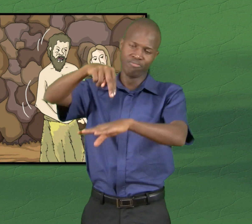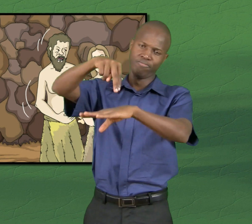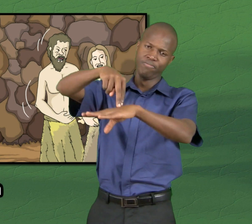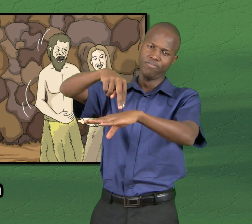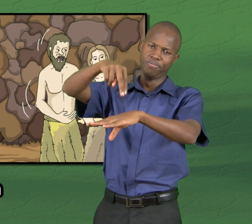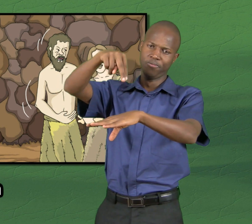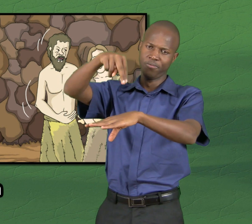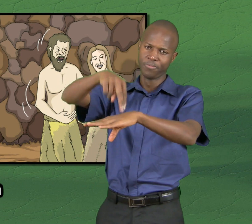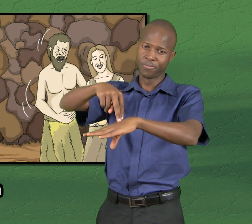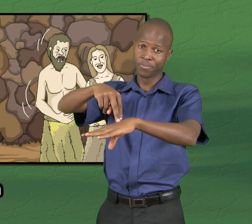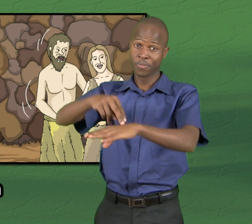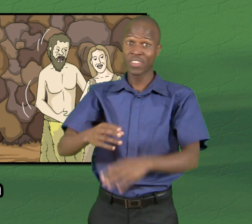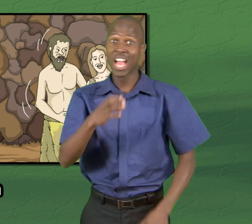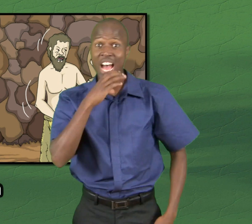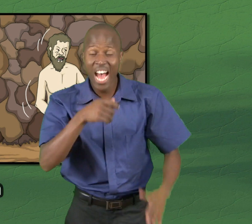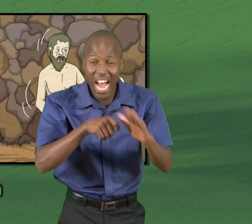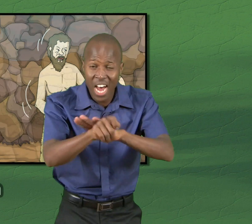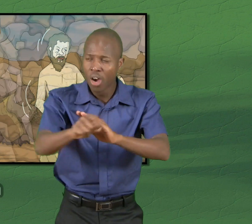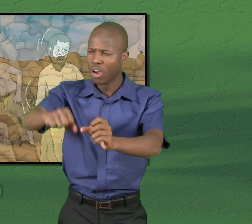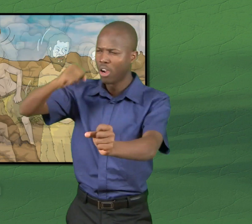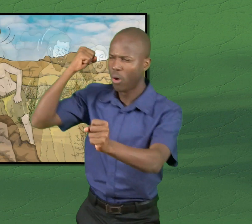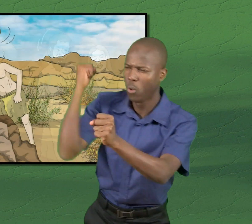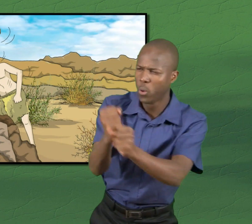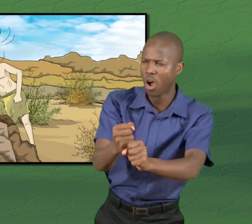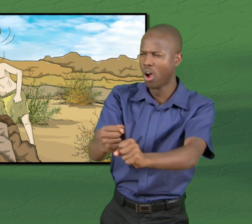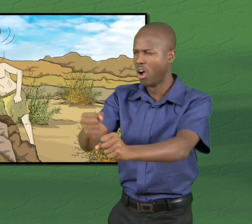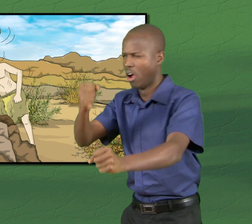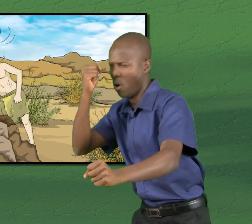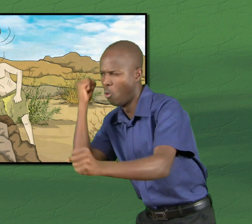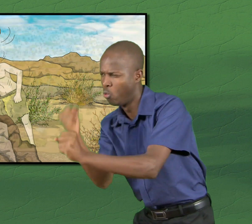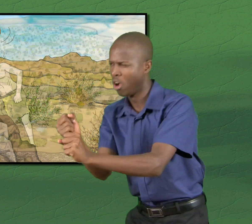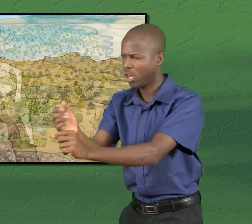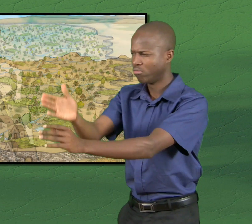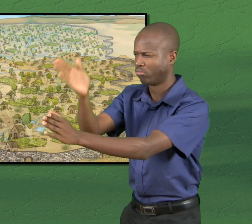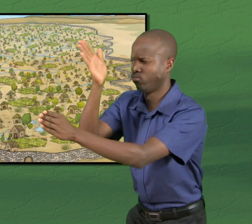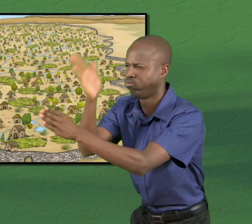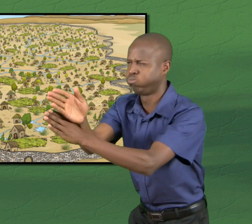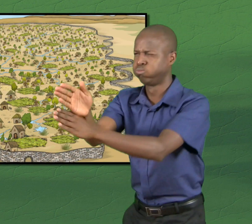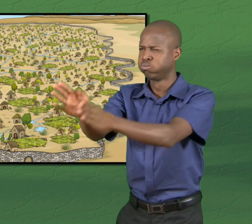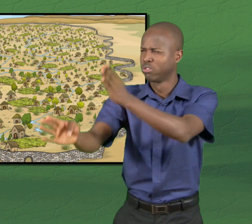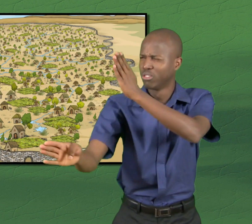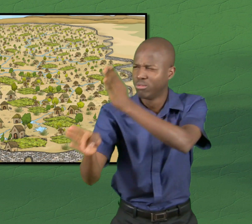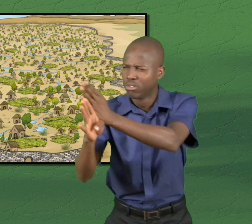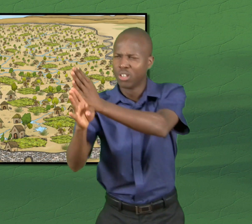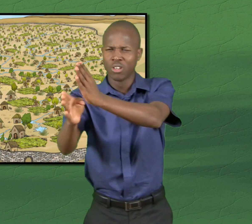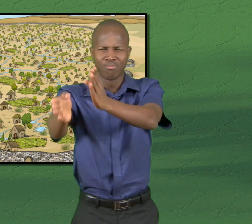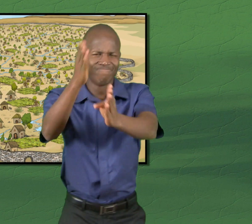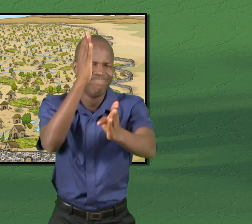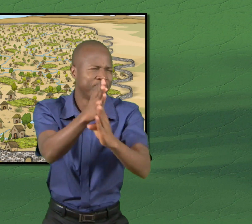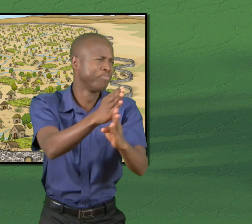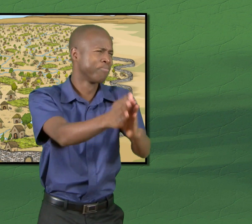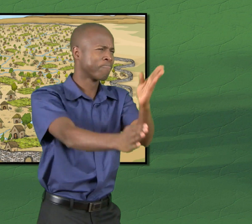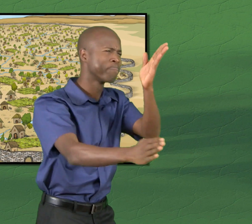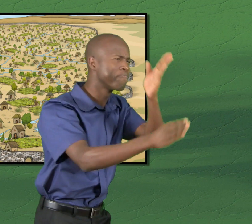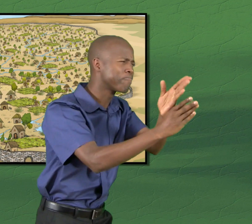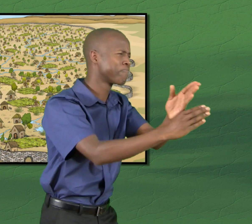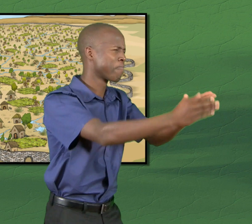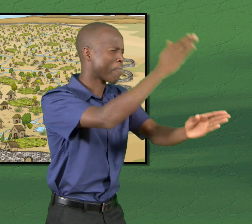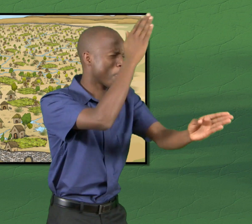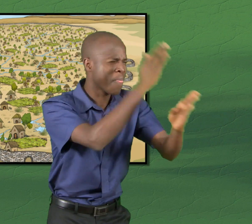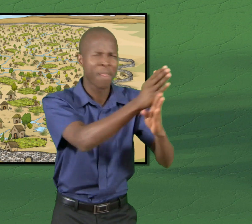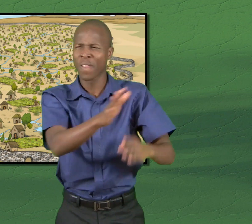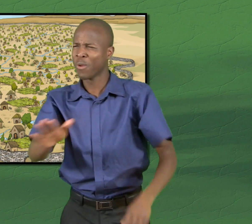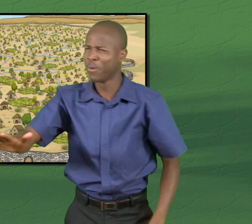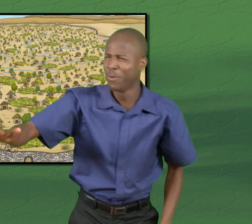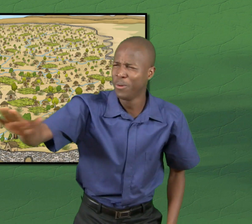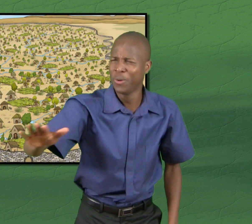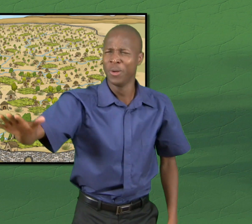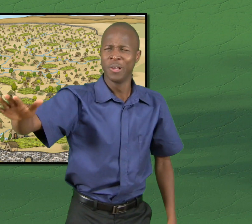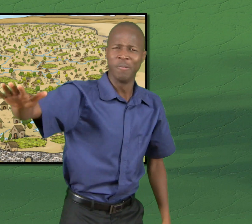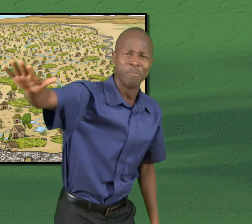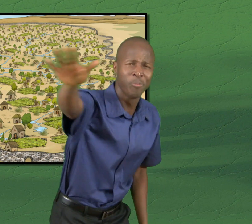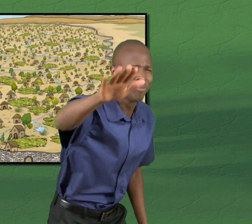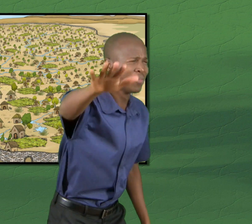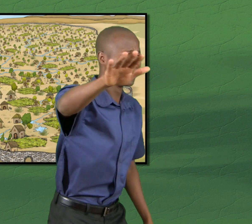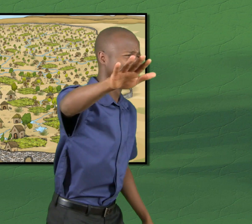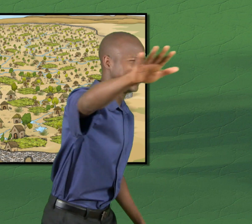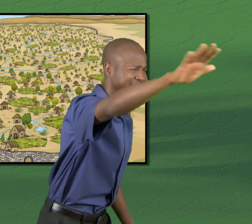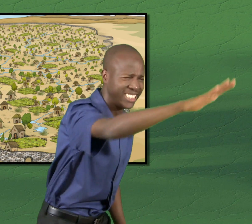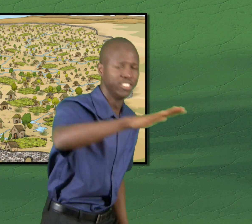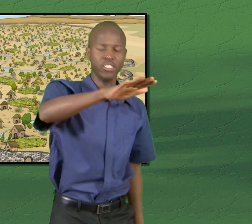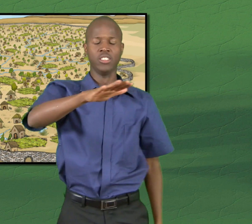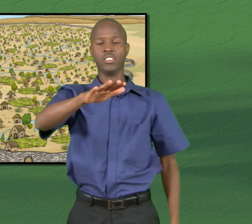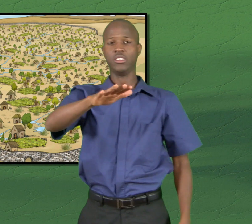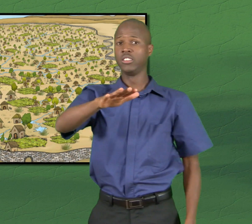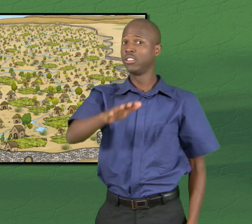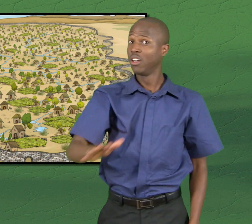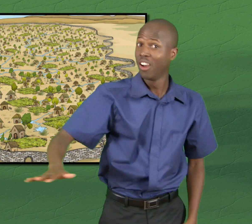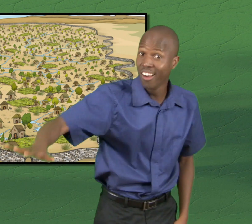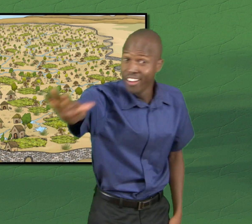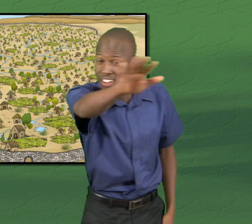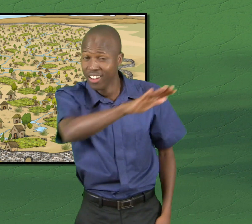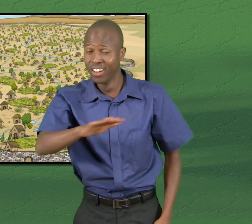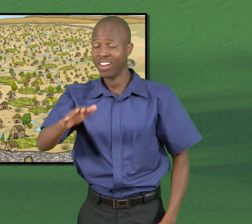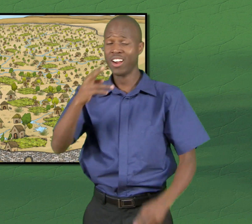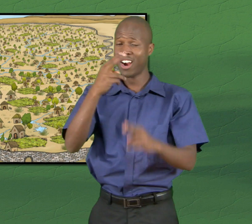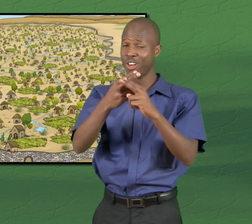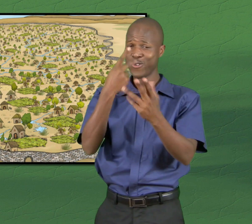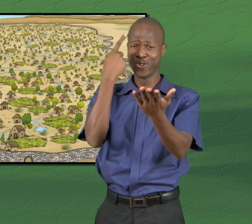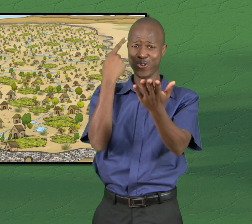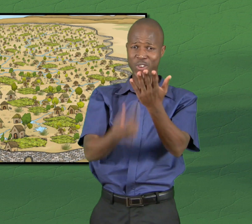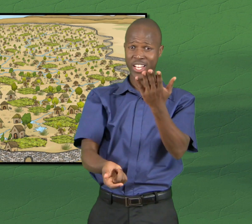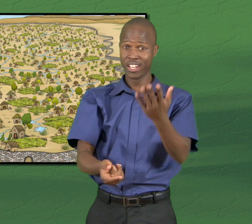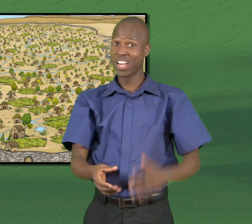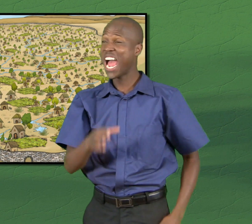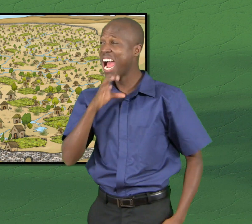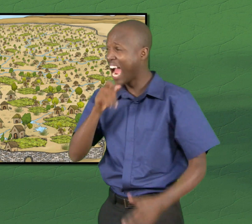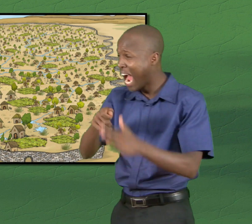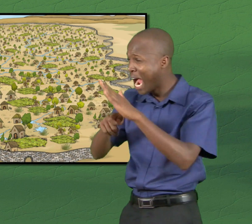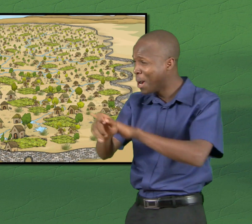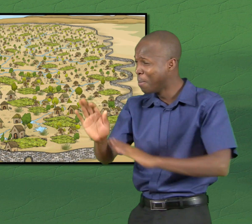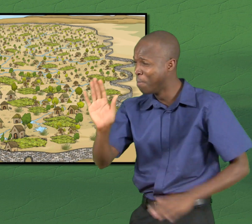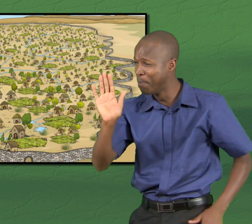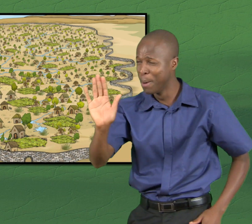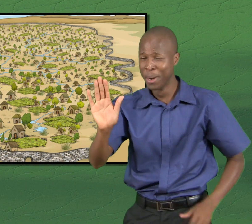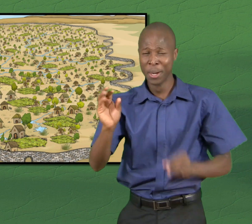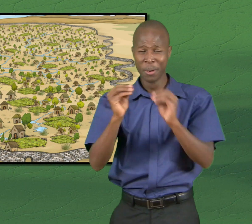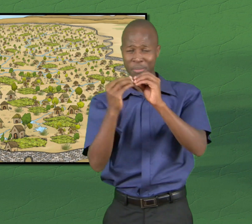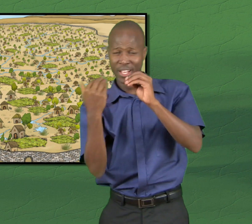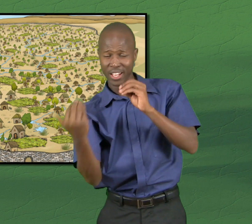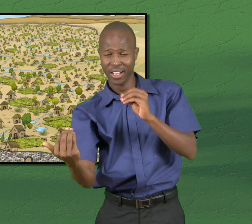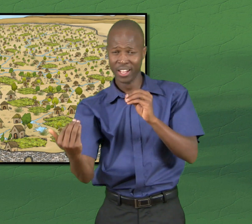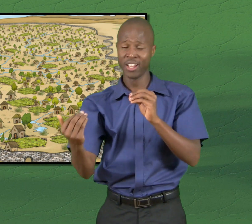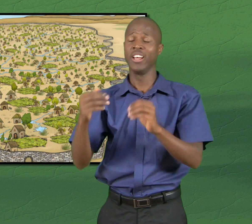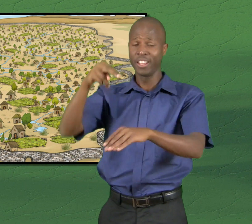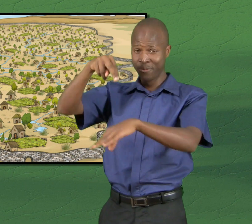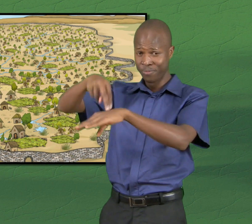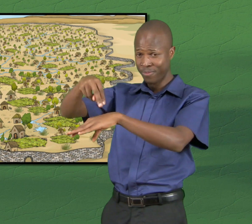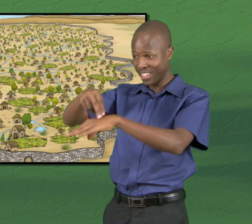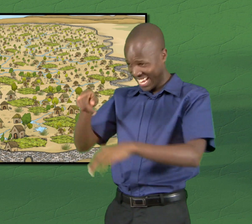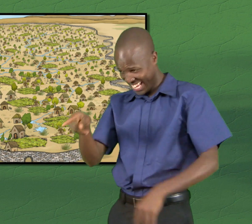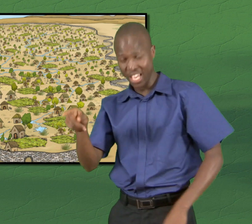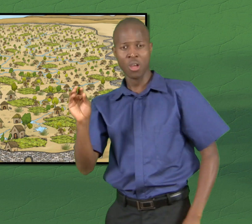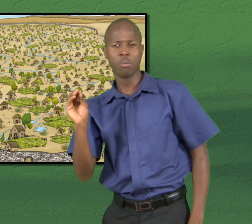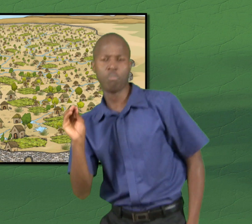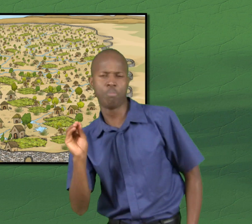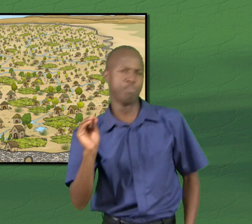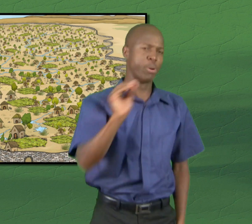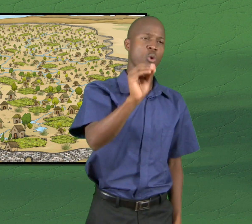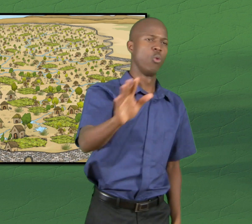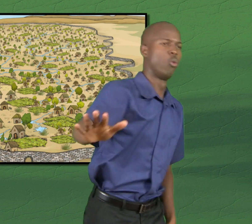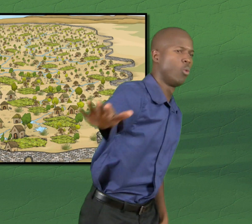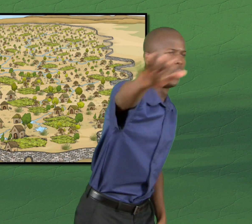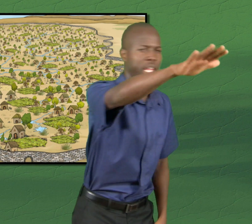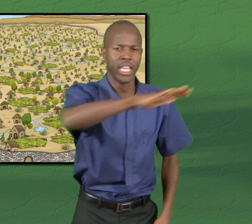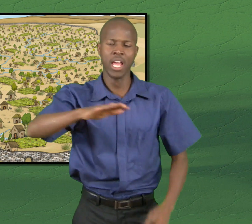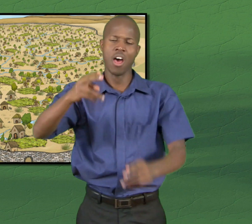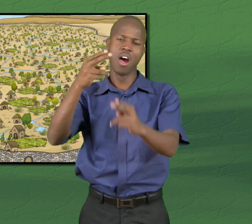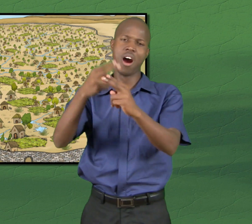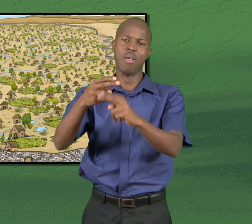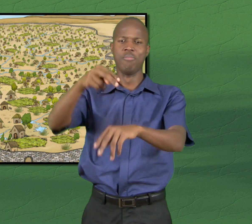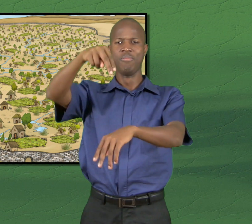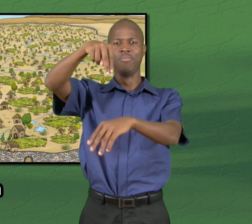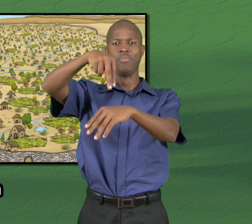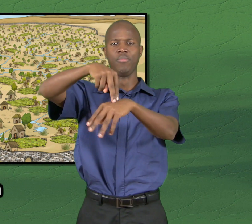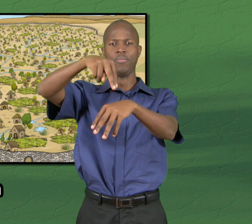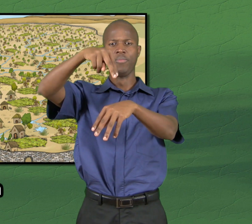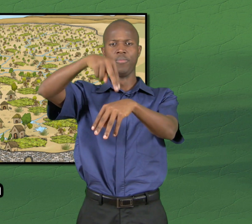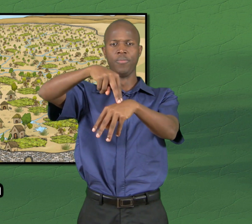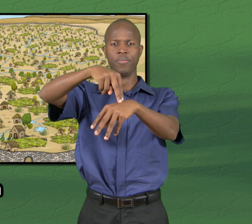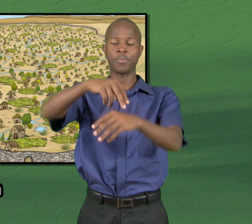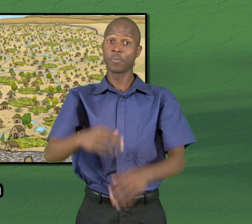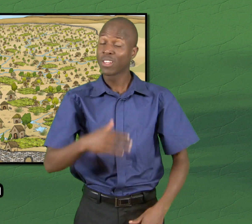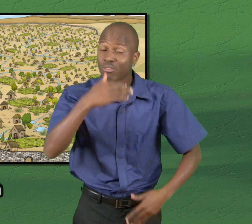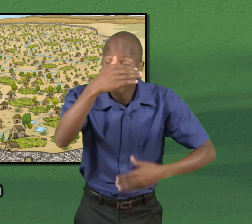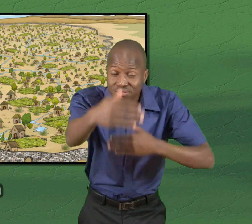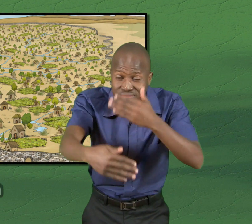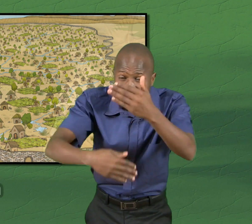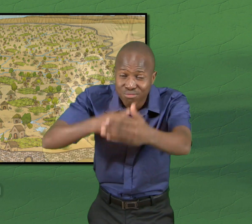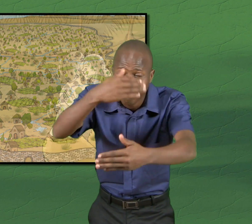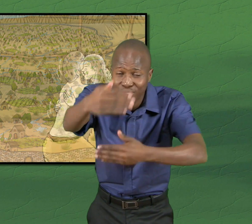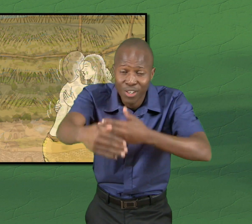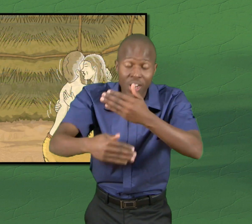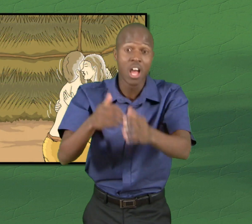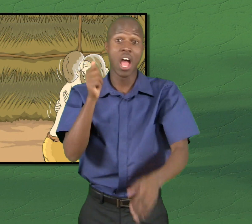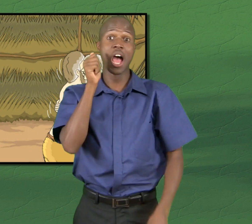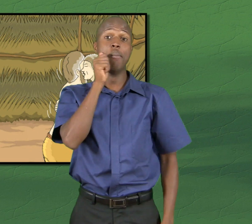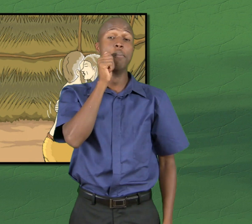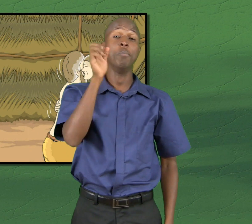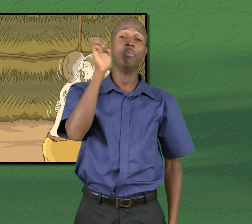Then Cain built a city and named it after his son Enoch.